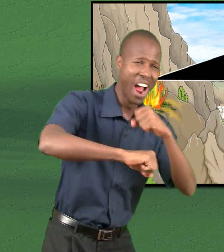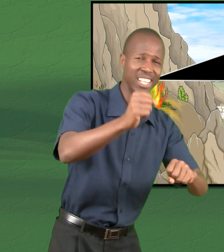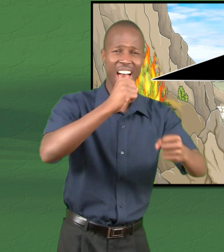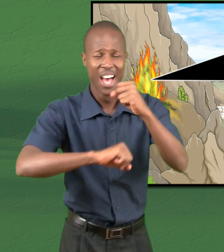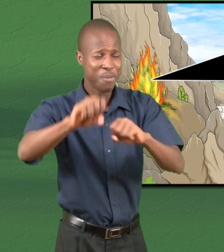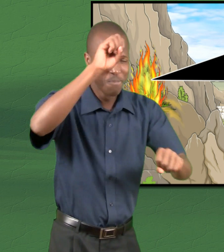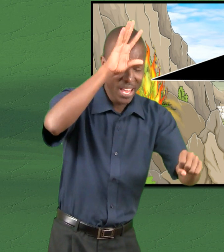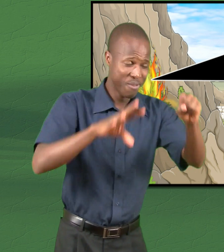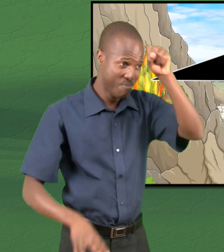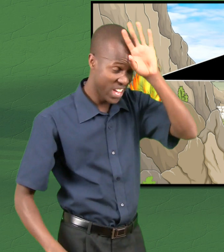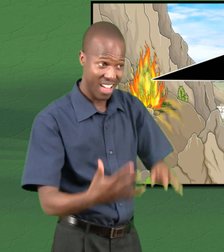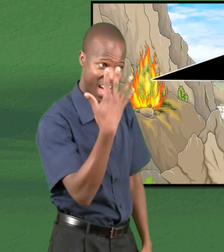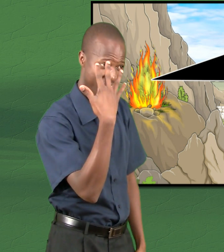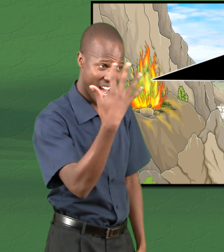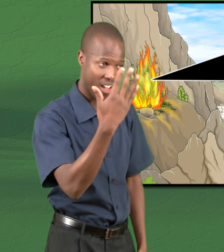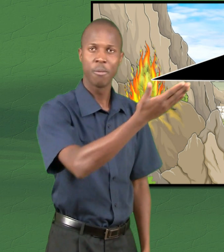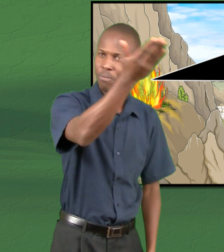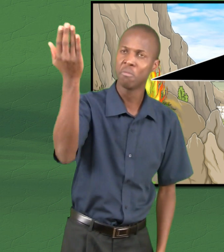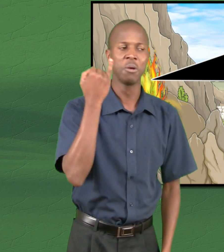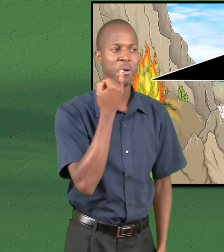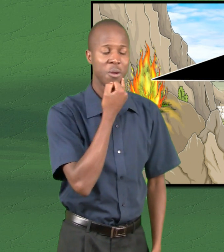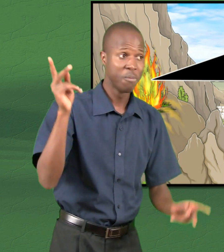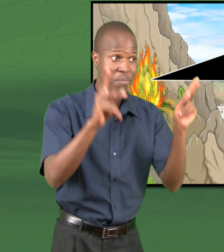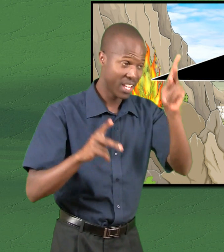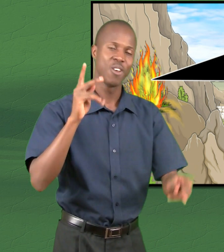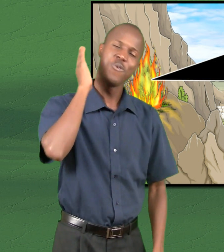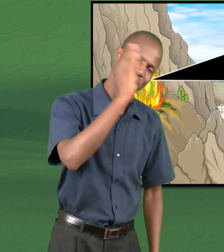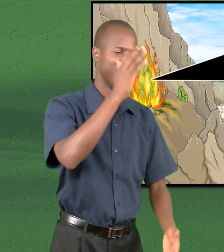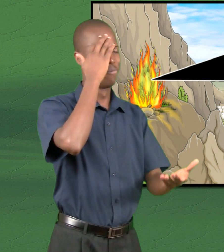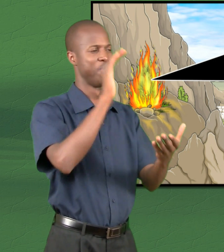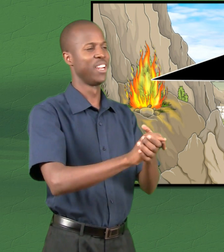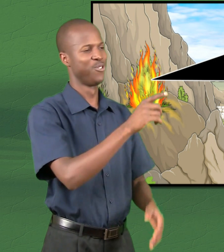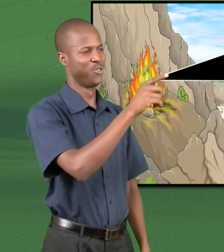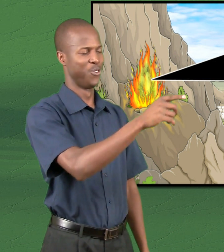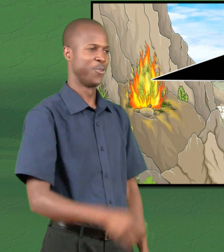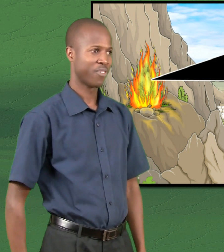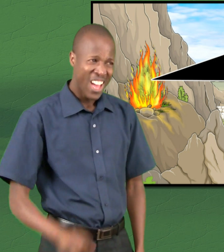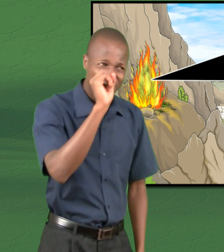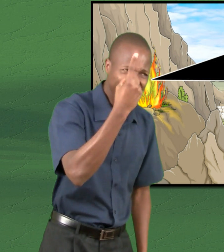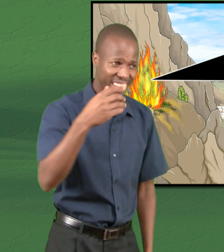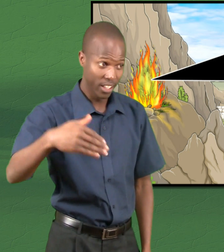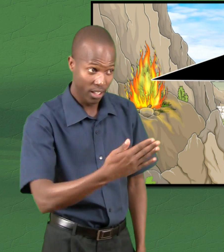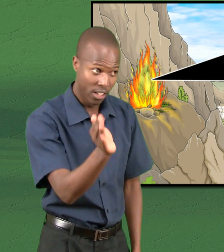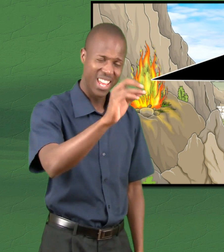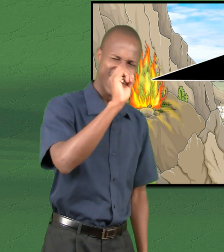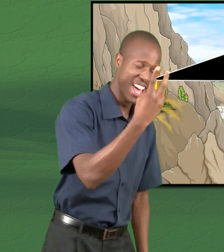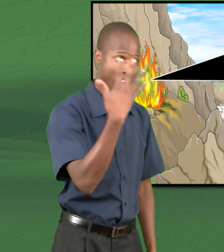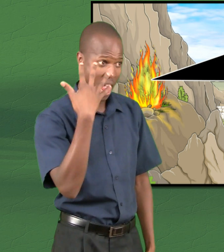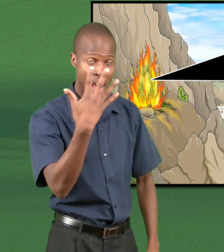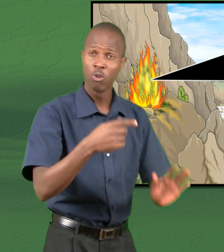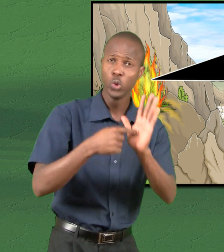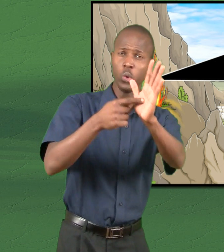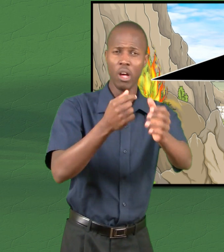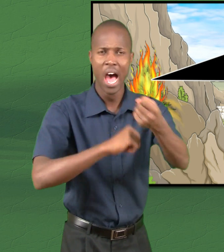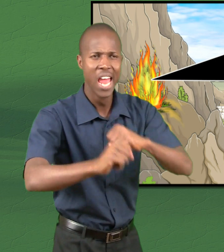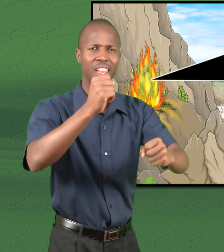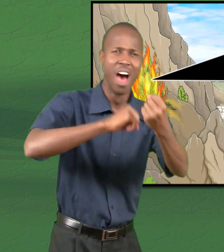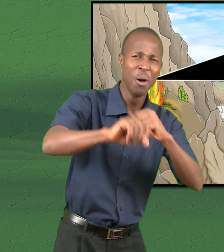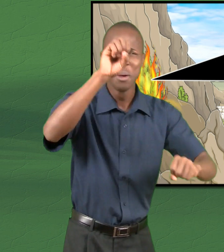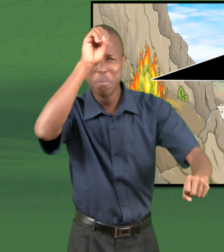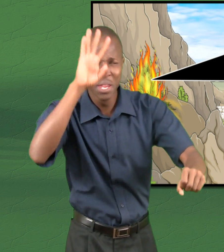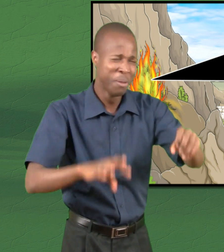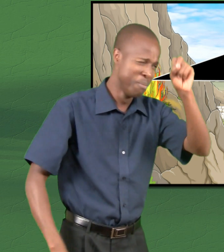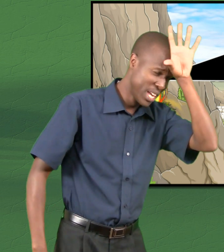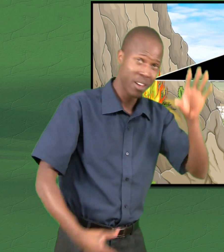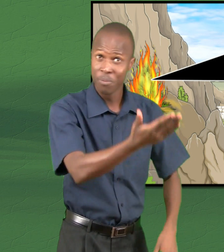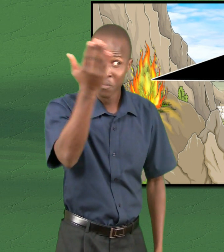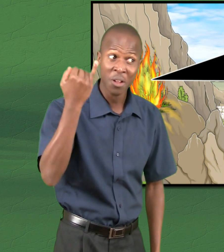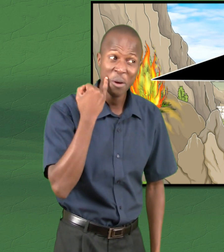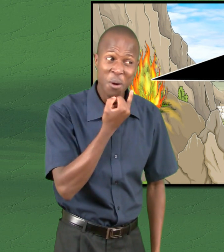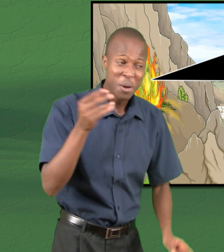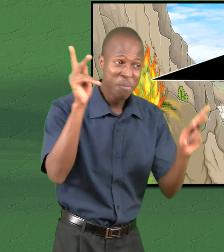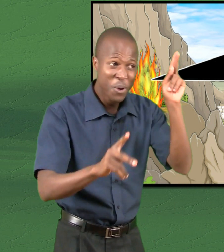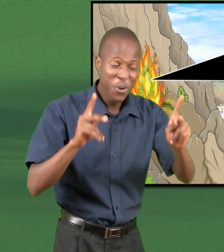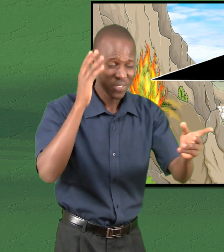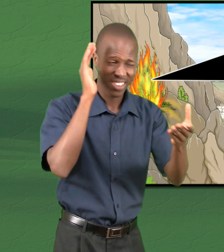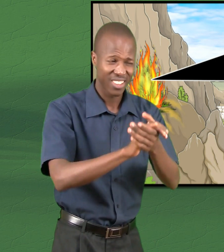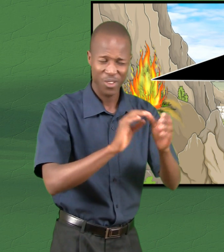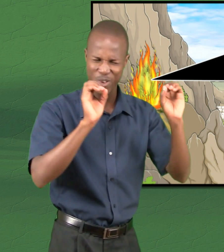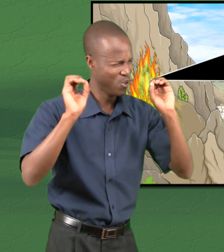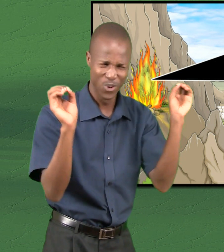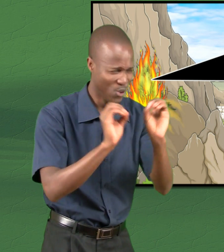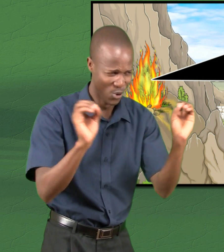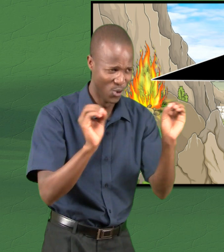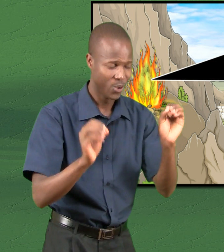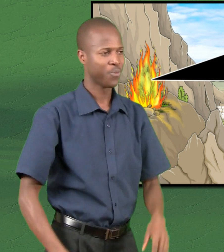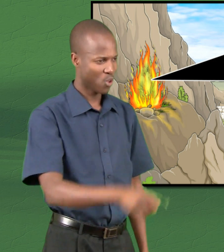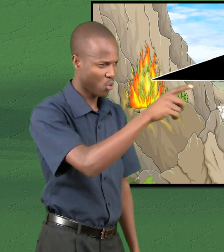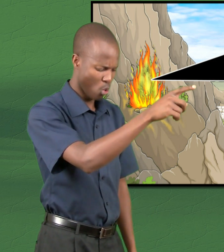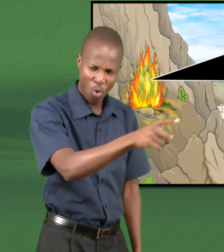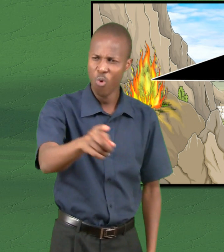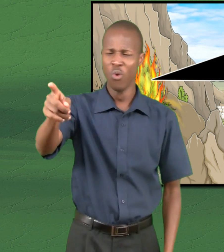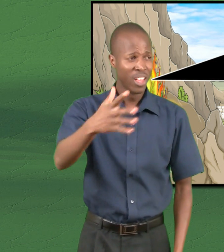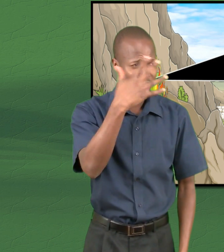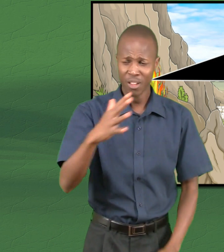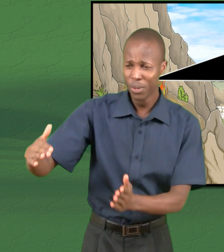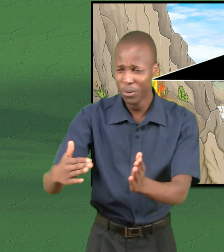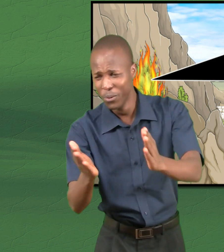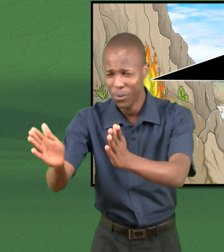And the LORD said, “If they refuse to believe you or heed the witness of the first sign, they may believe that of the second.